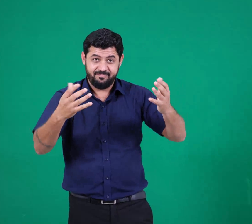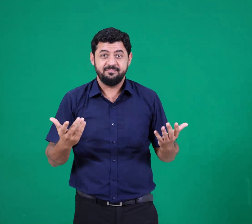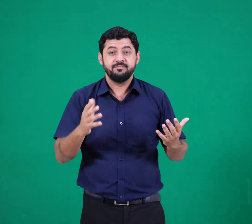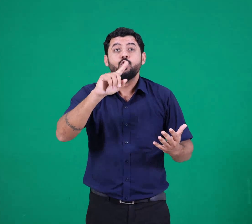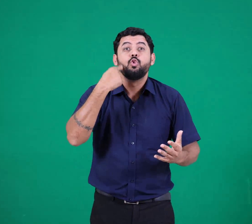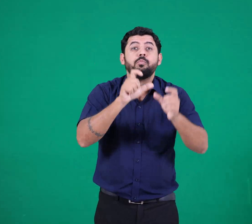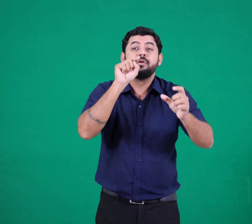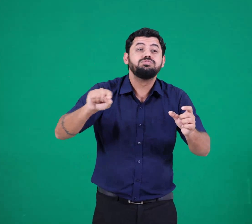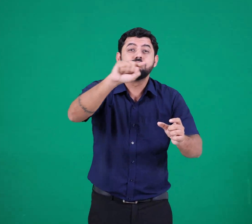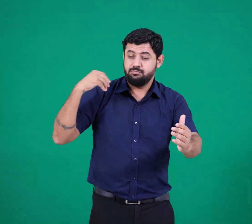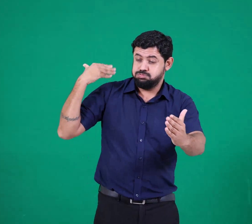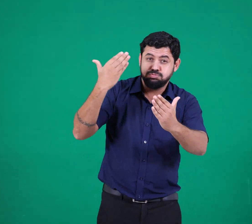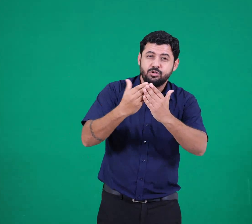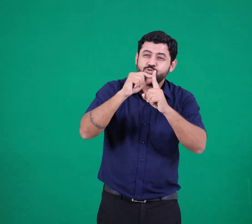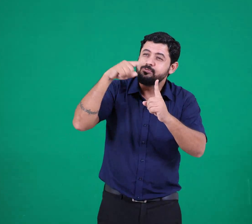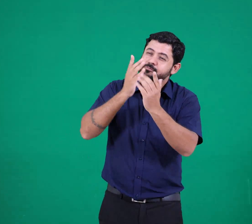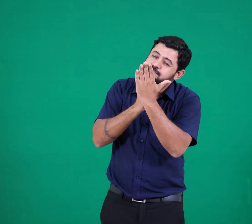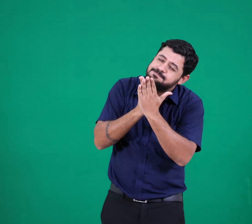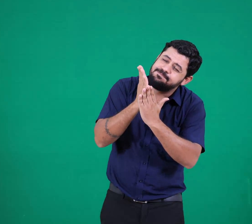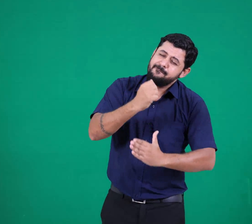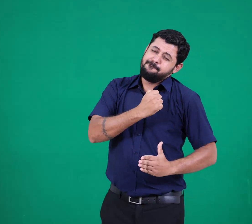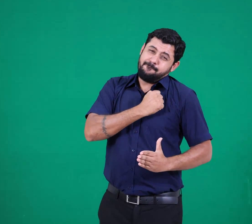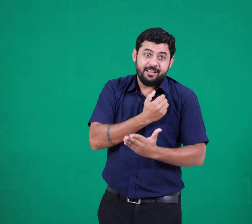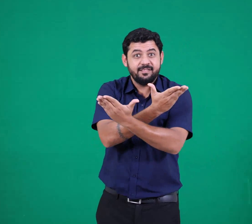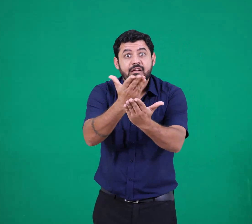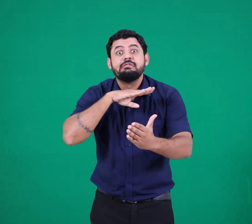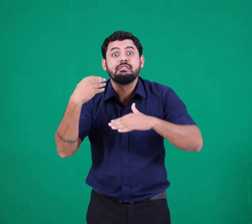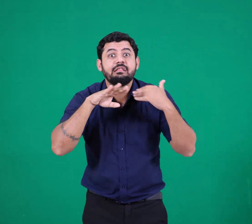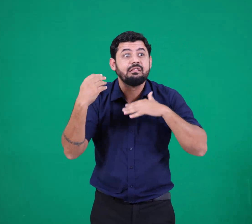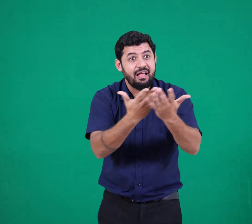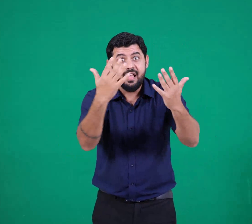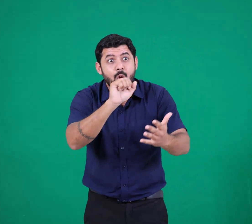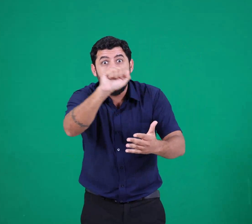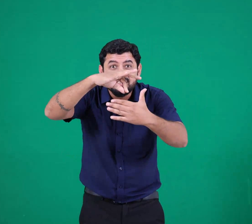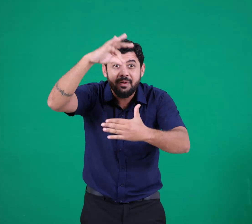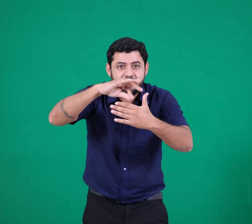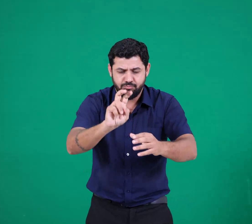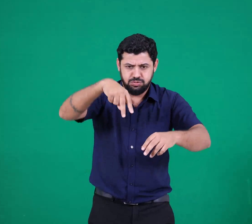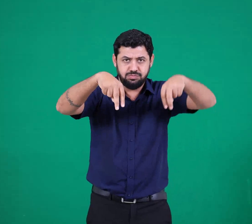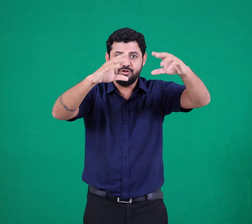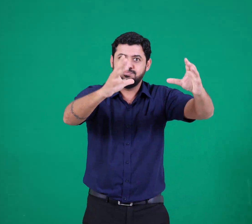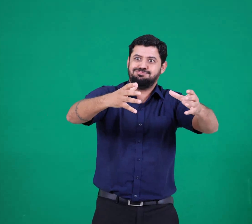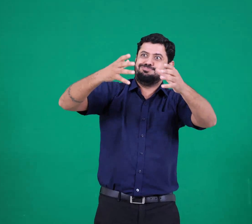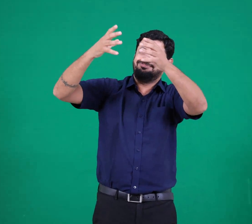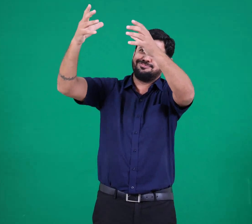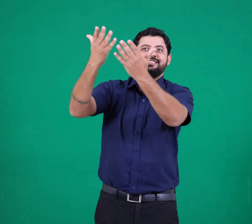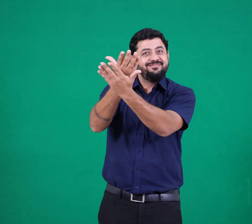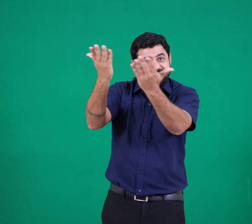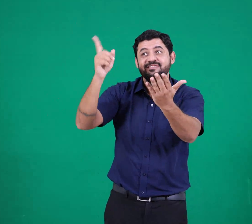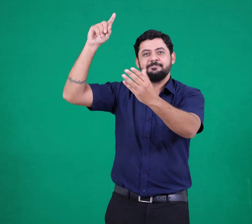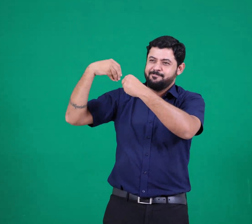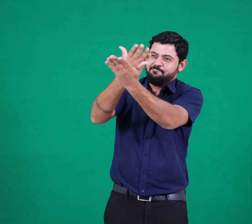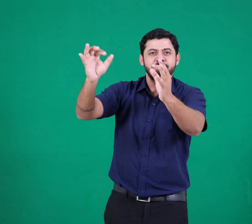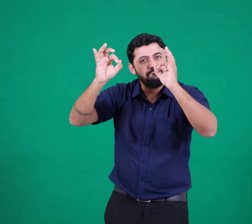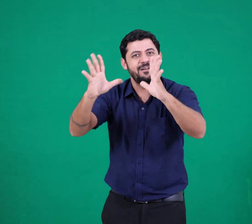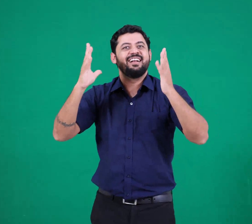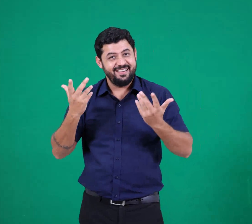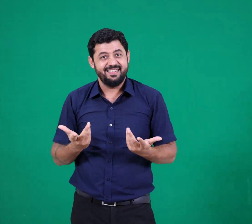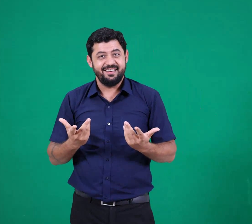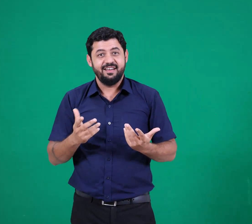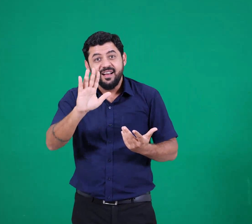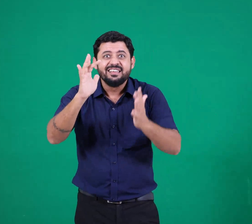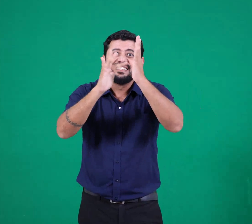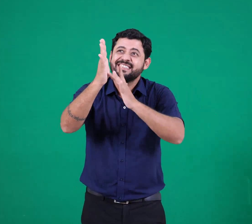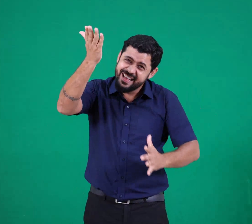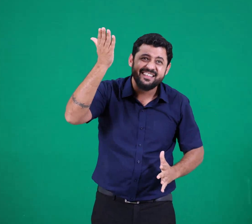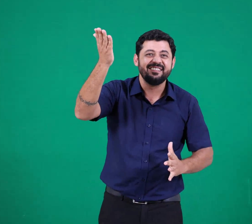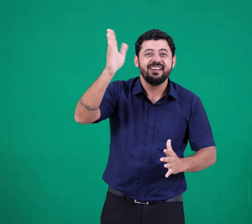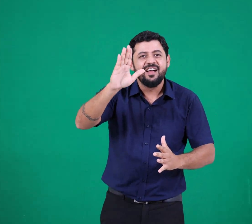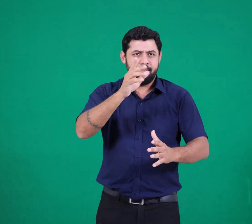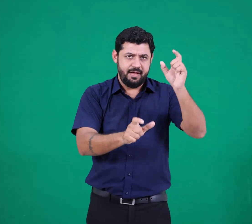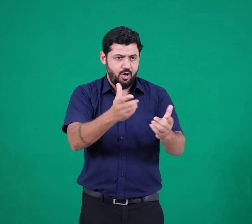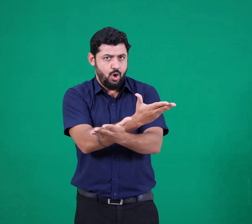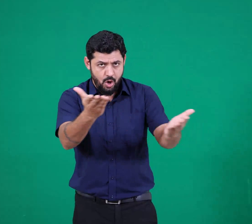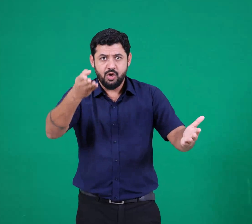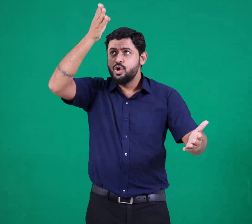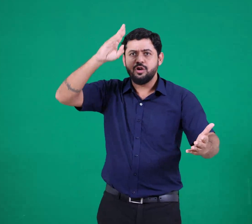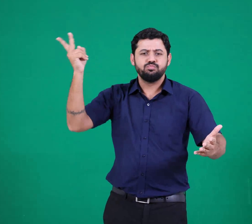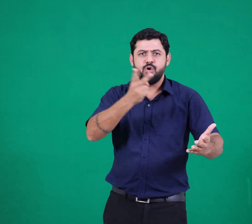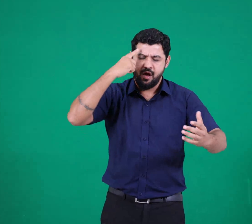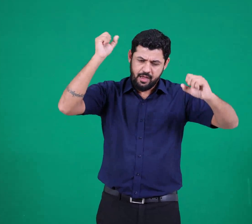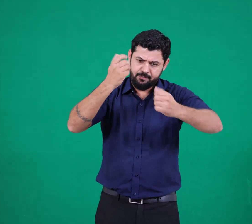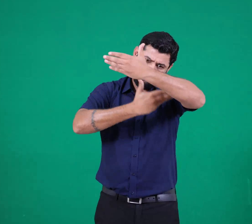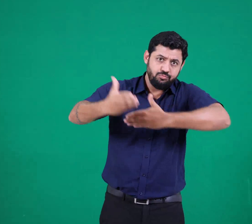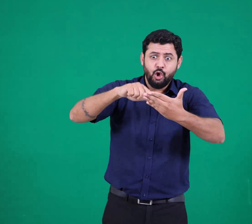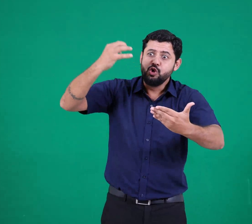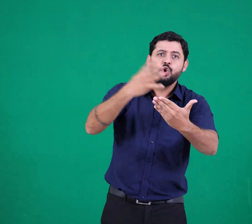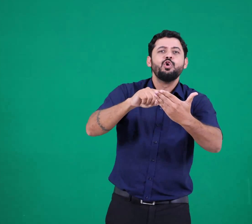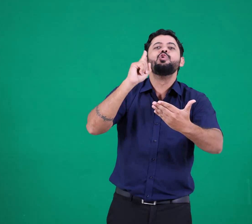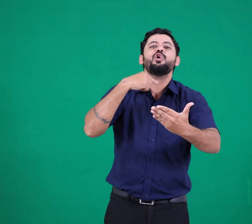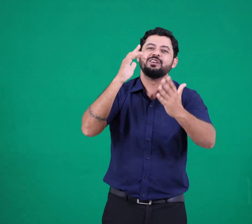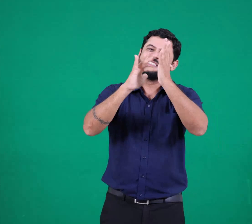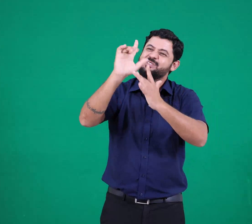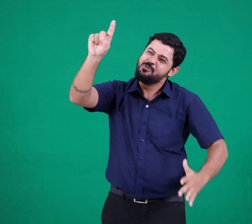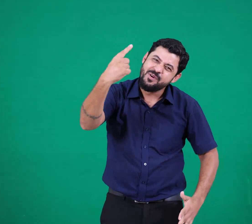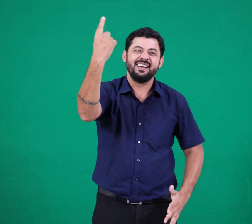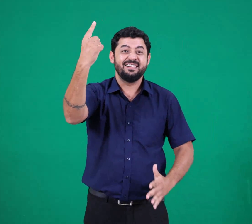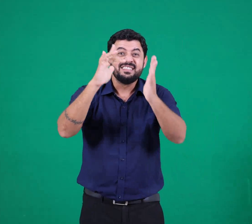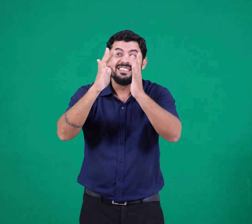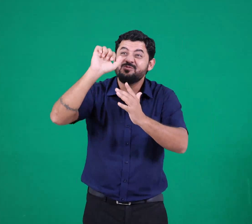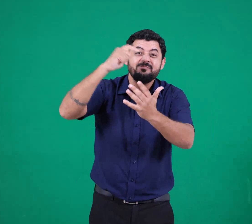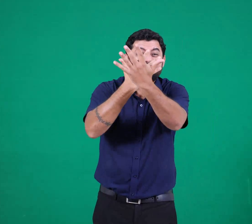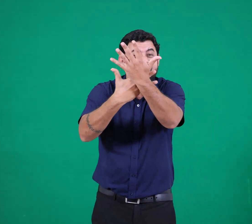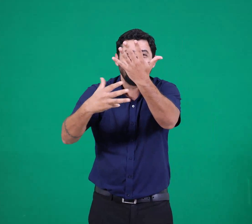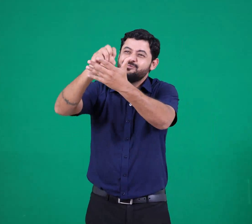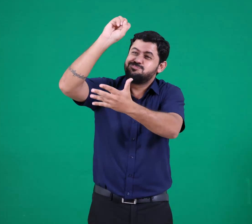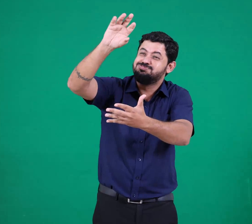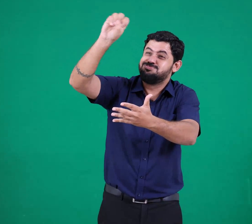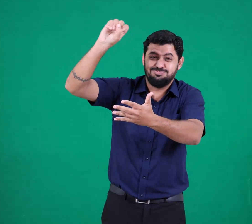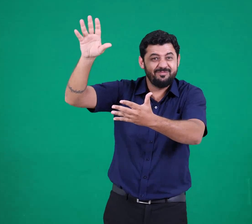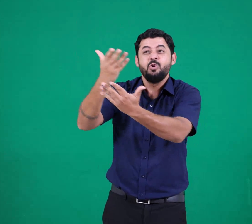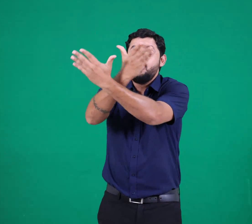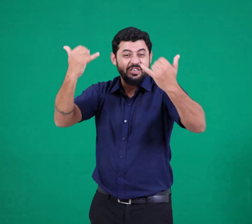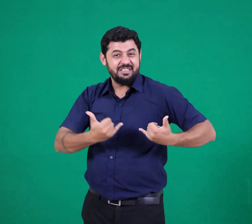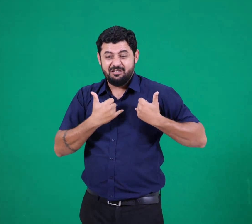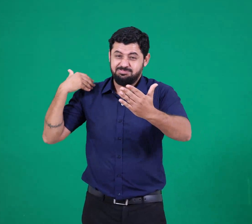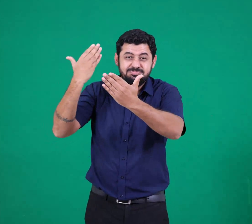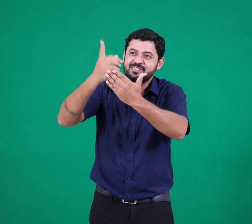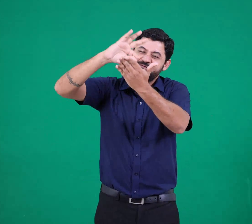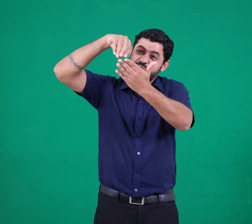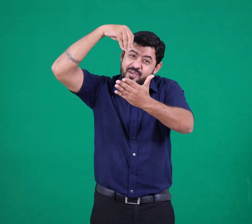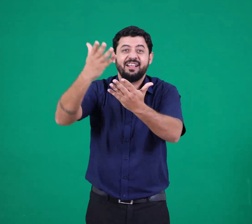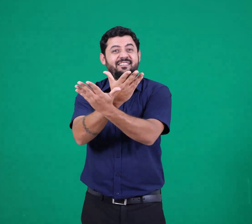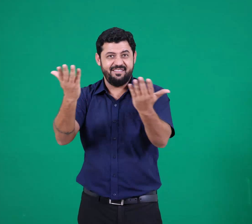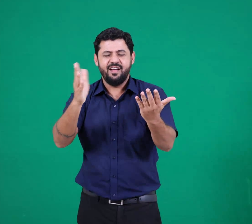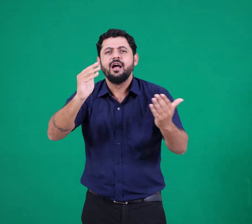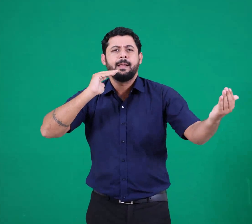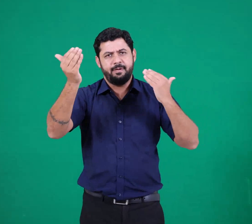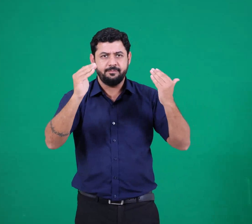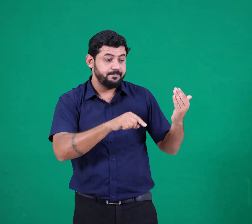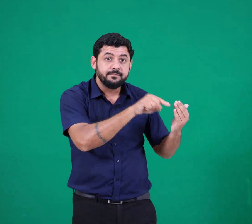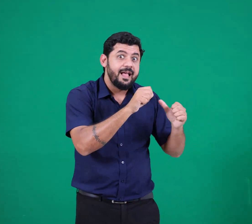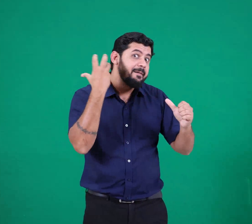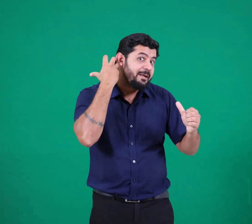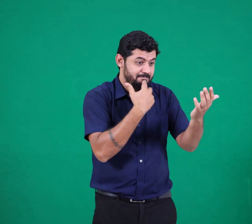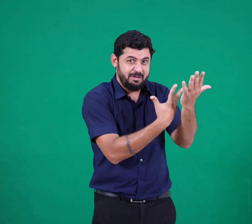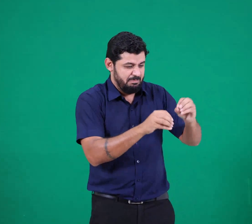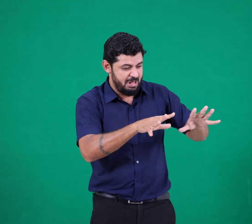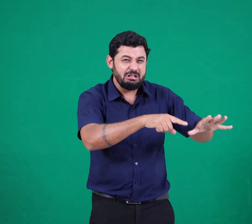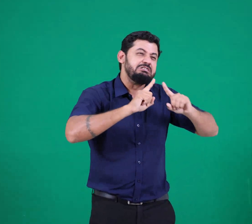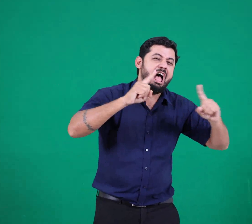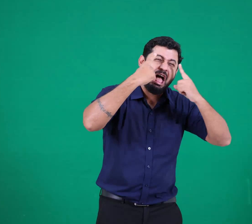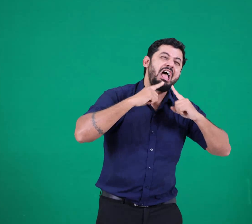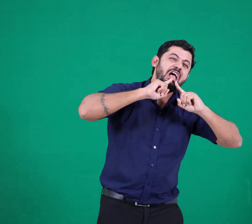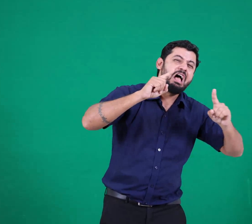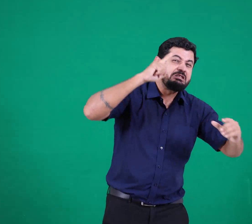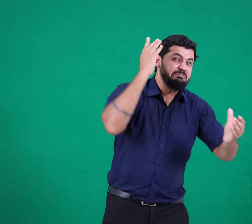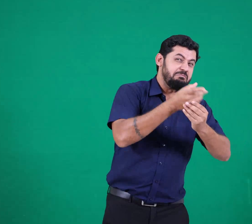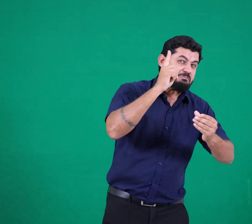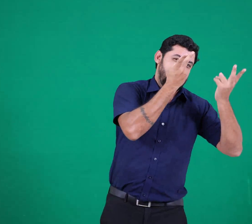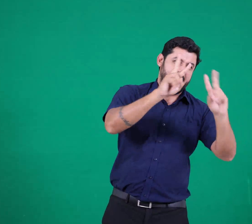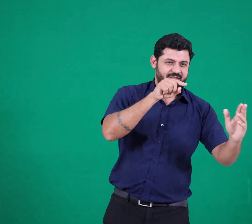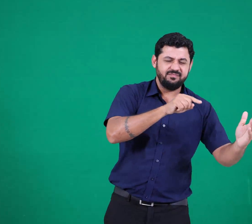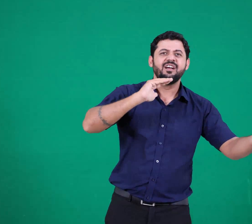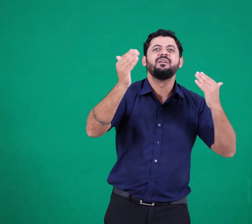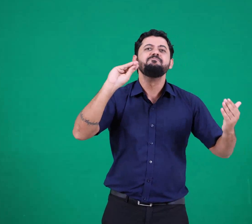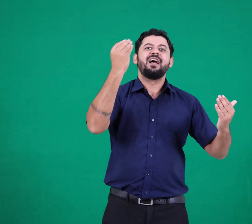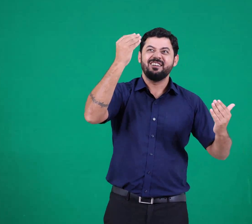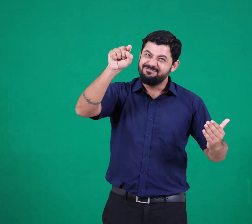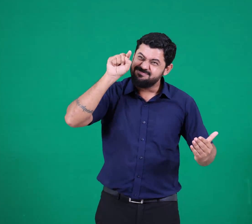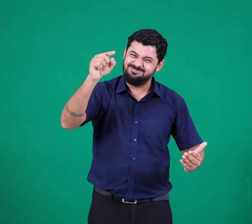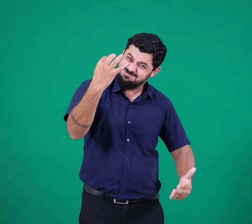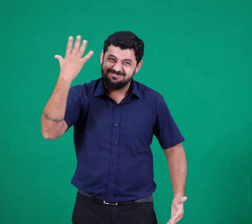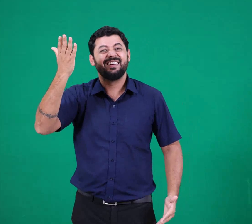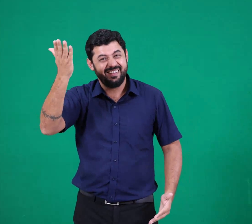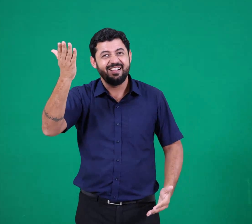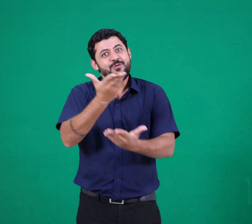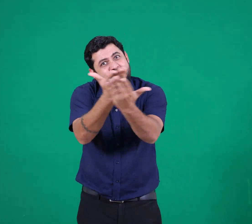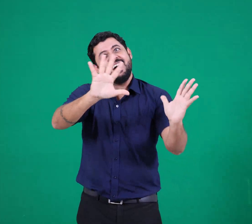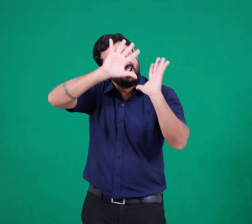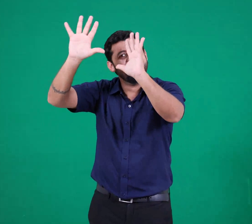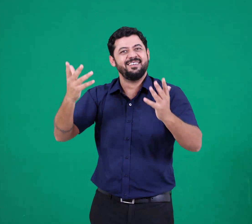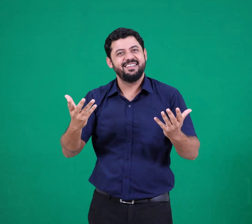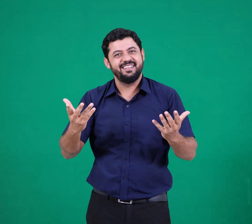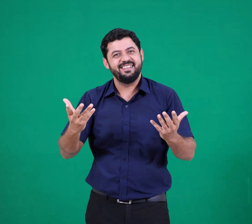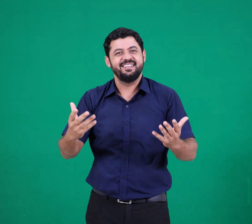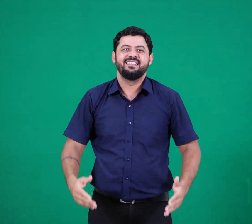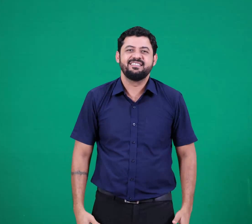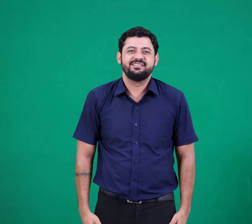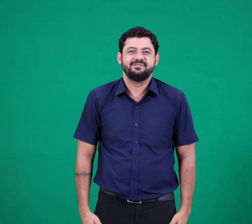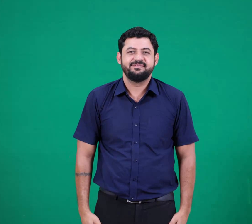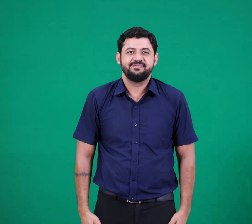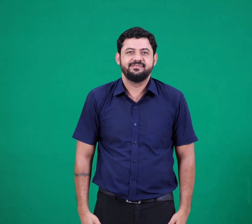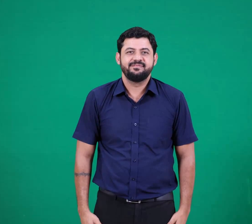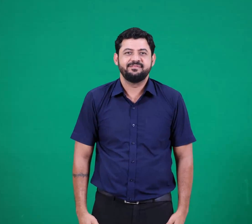You have come to God the Judge of all, to the spirits of the righteous made perfect, to Jesus the mediator of a new covenant, and to the sprinkled blood that speaks a better word than the blood of Abel.